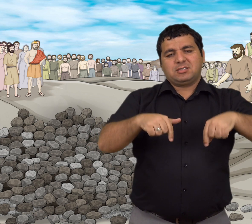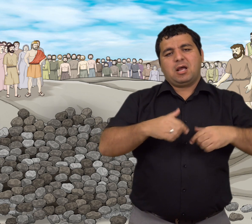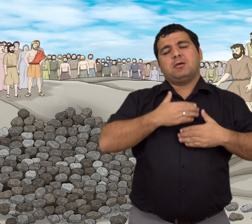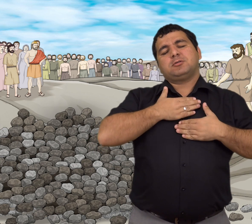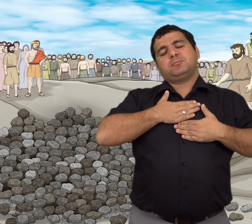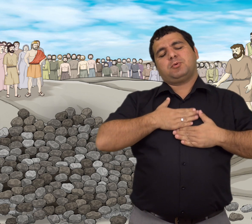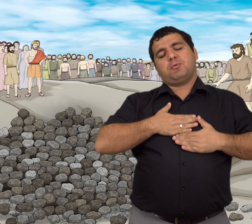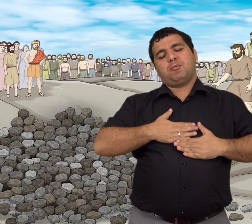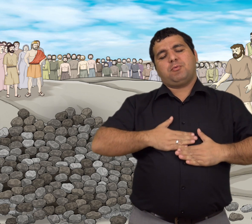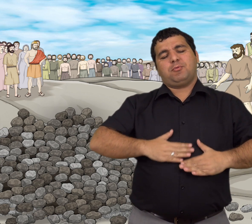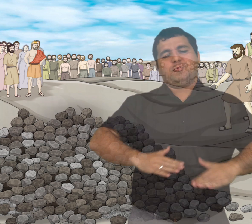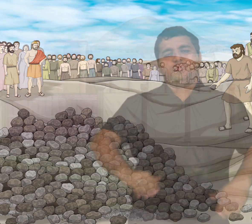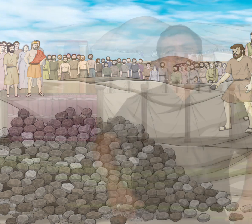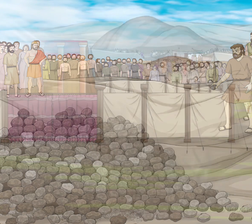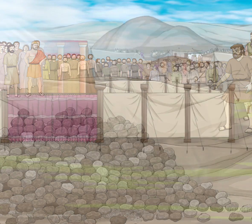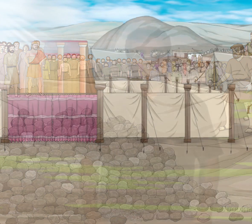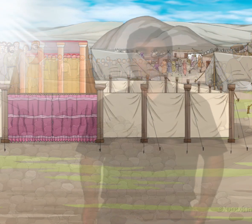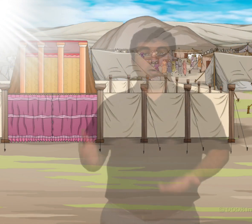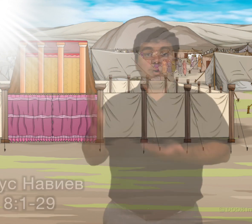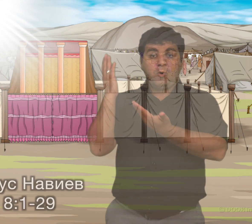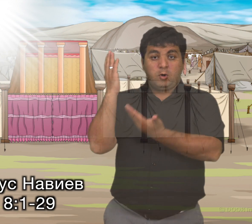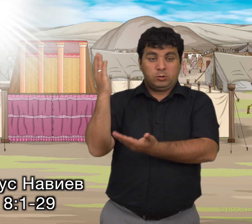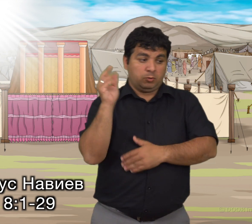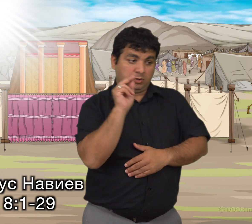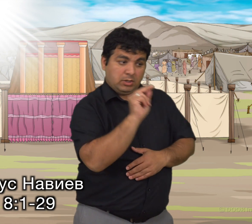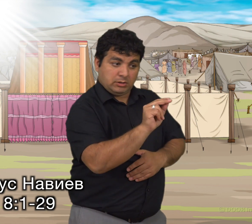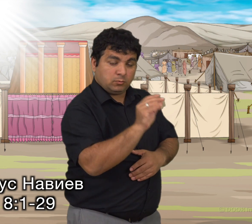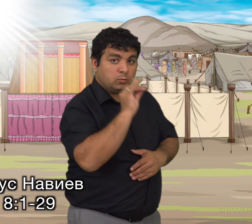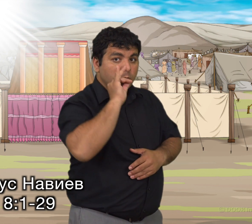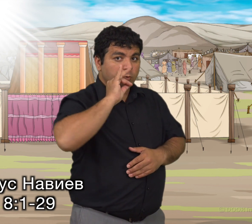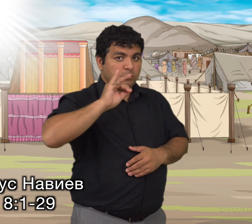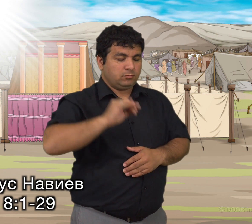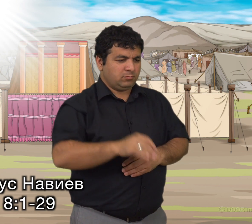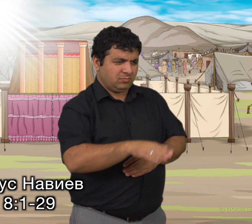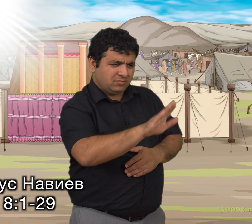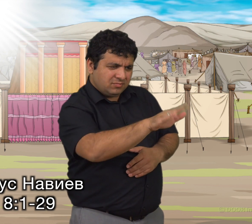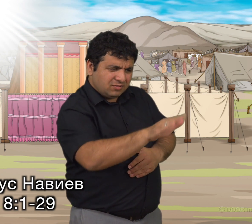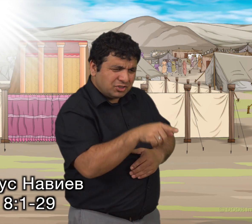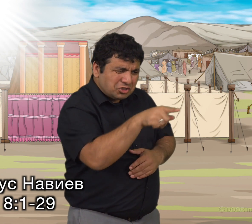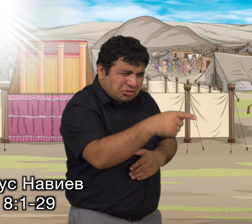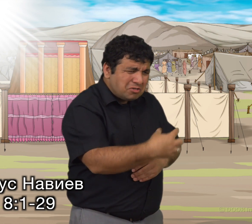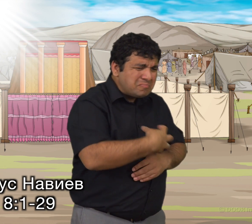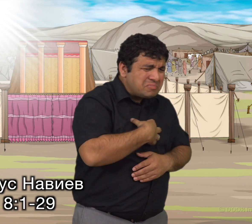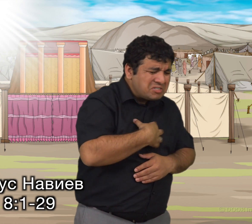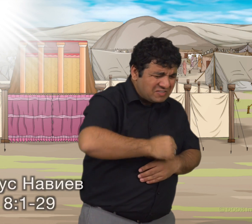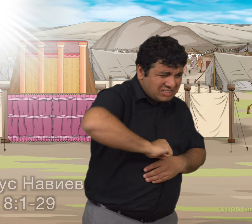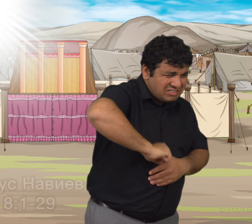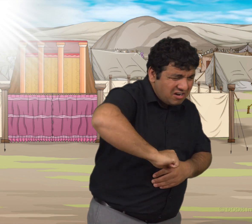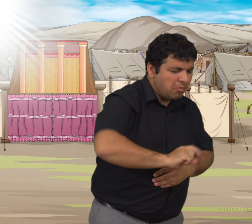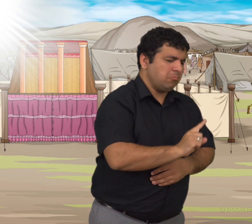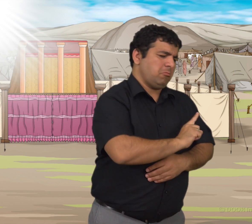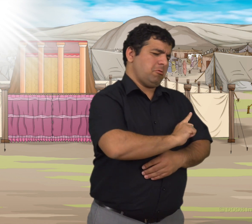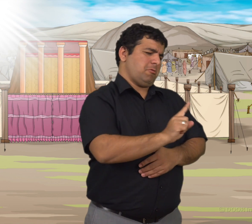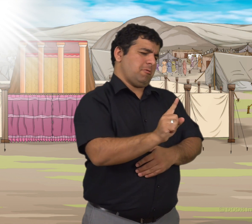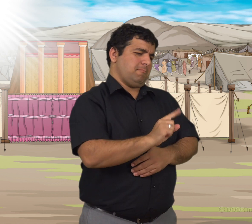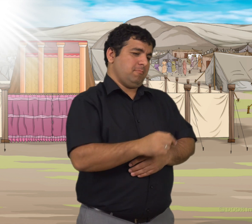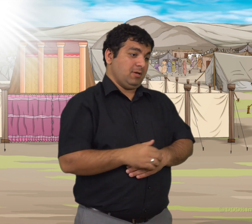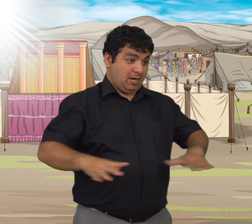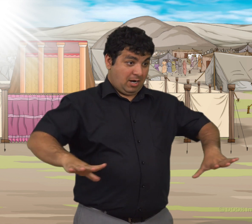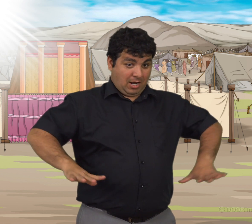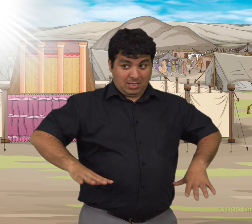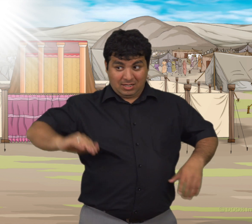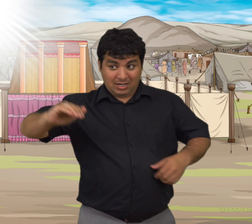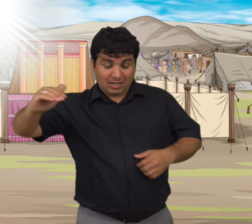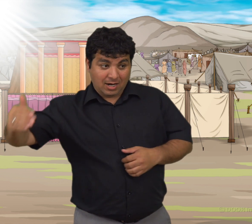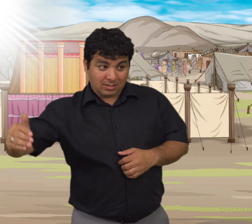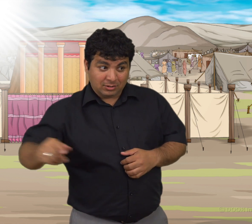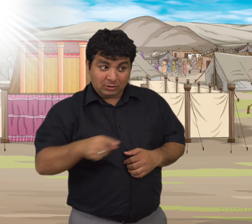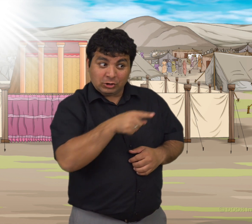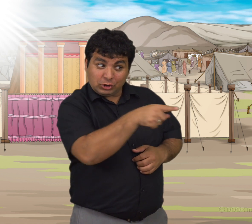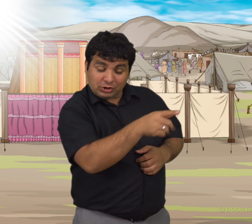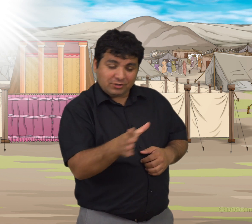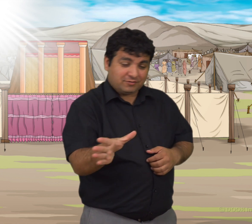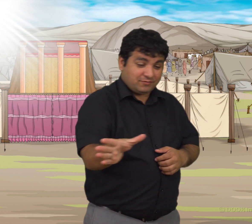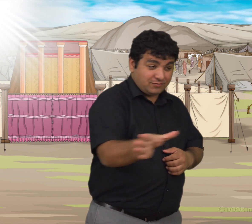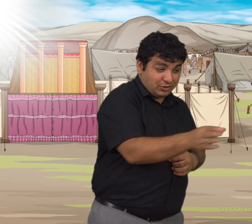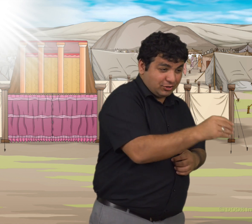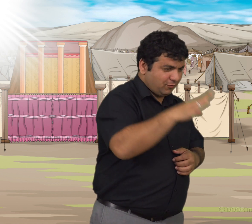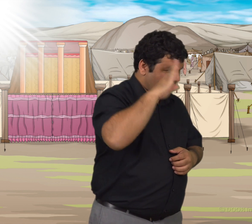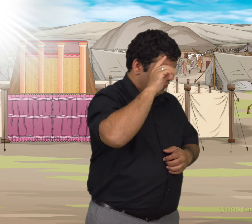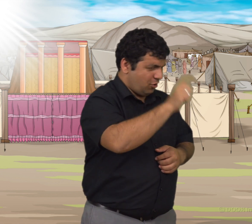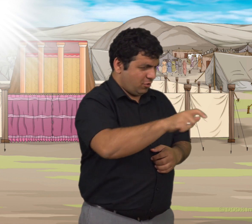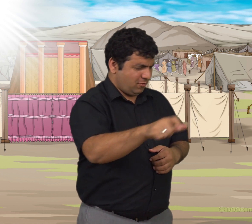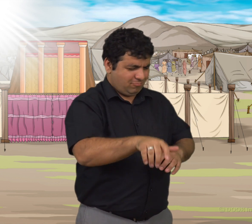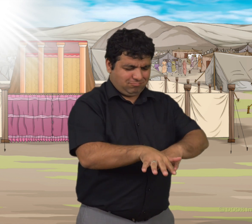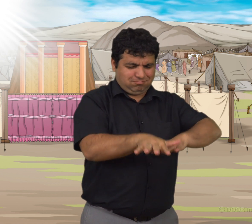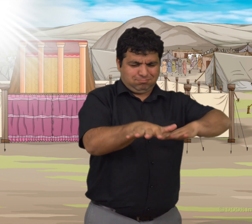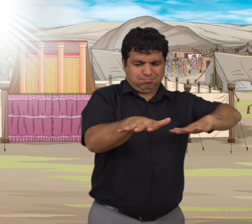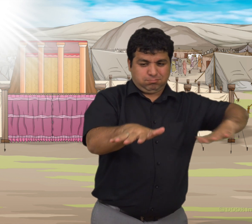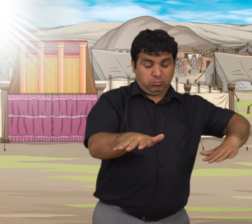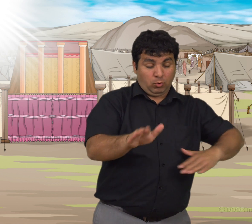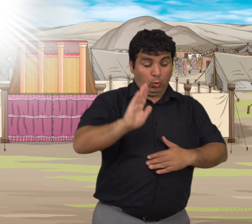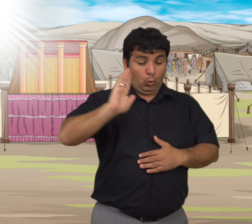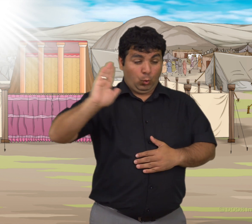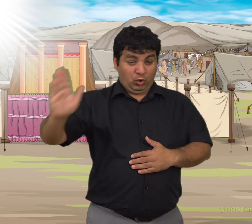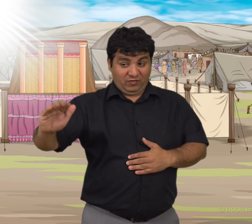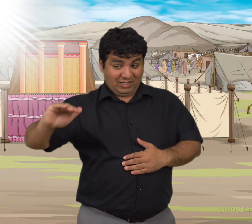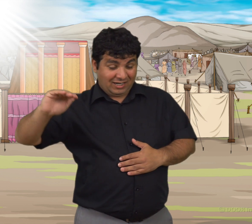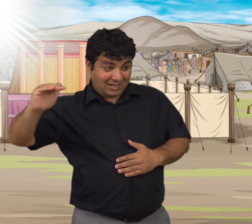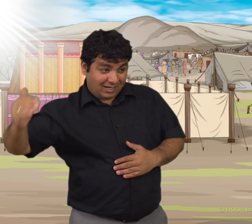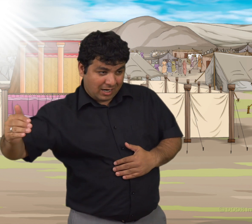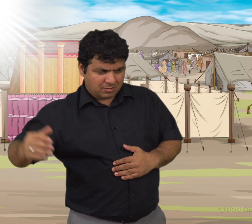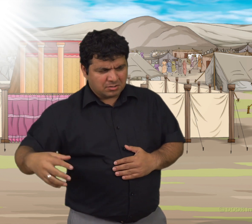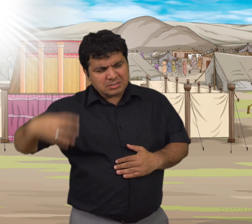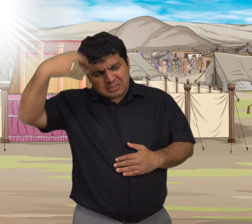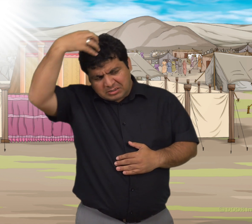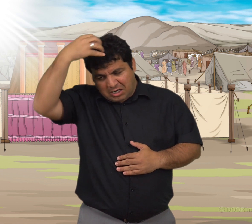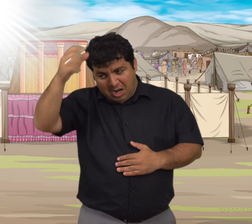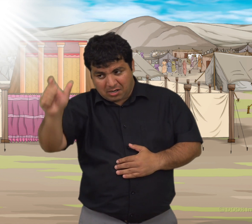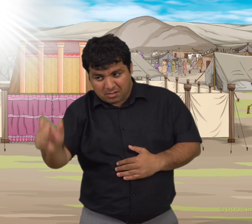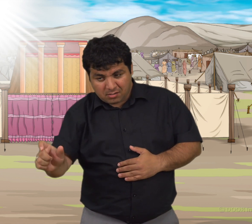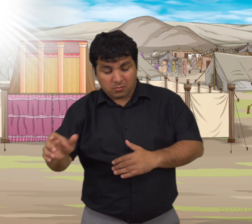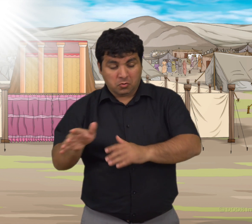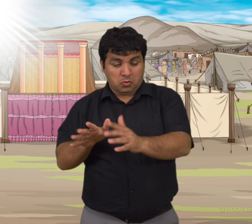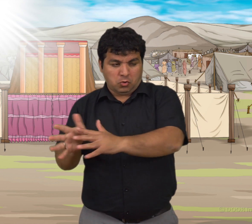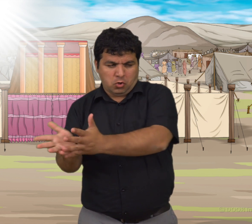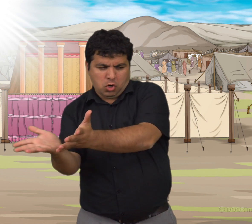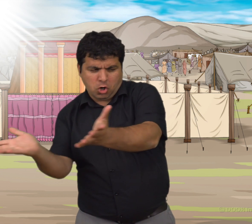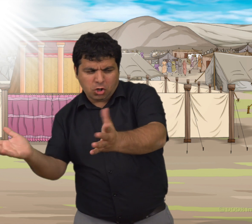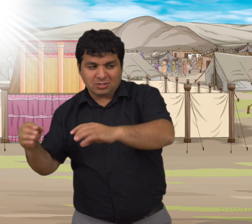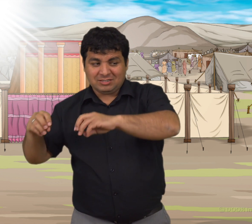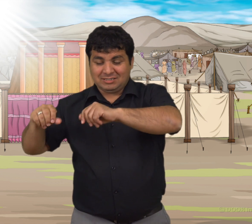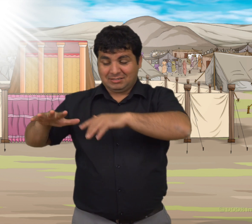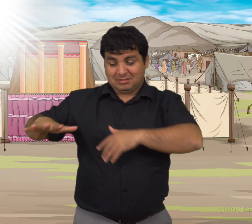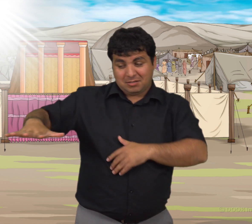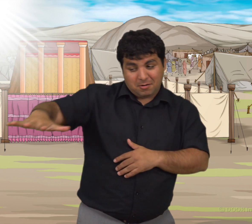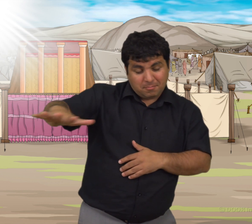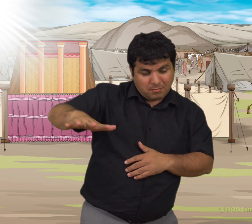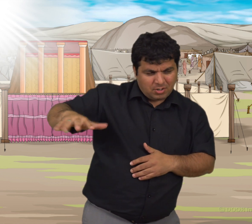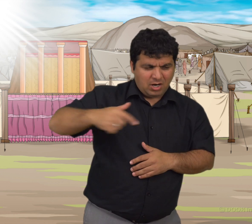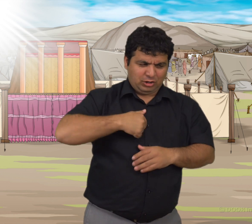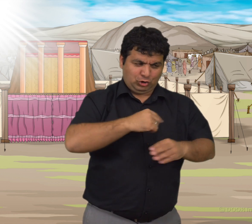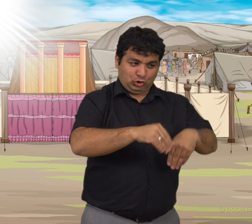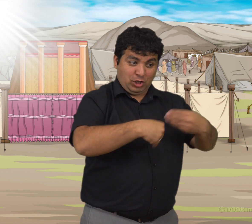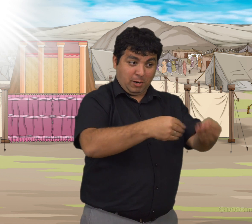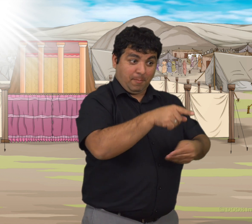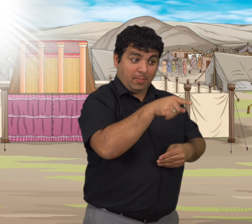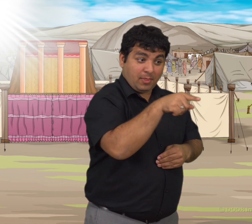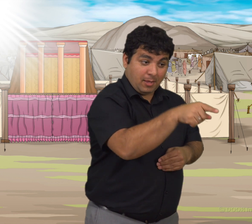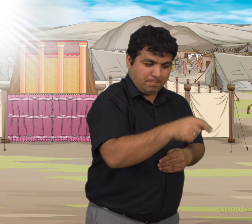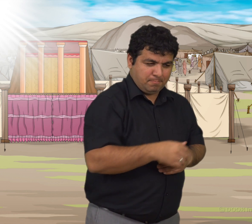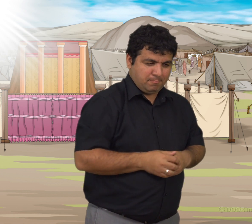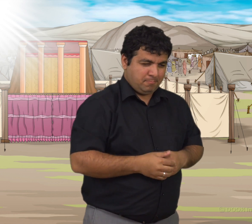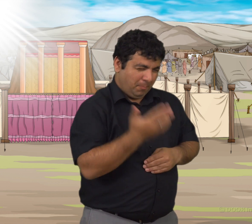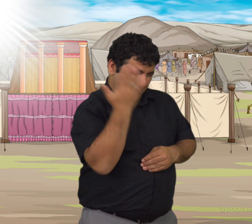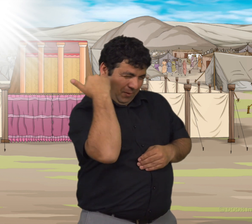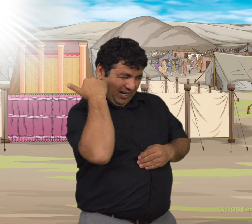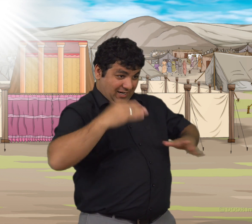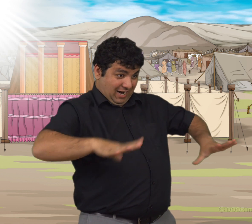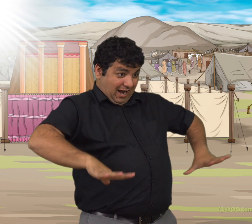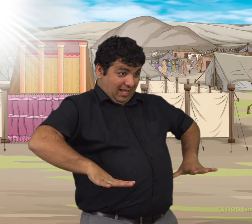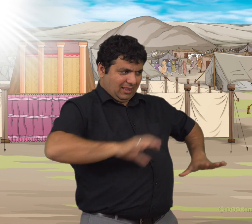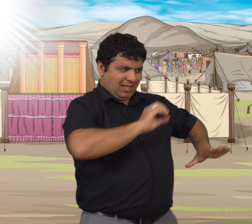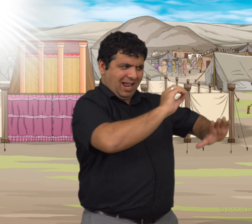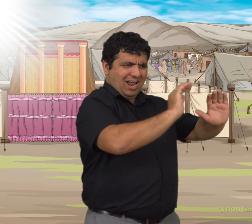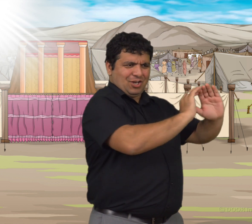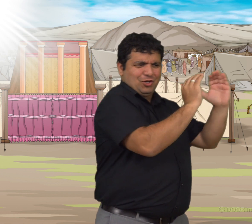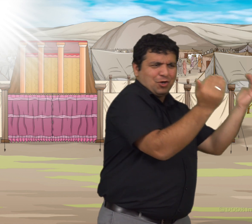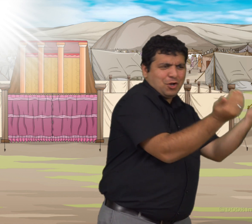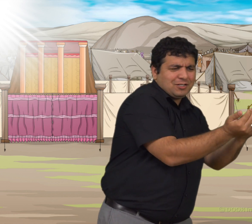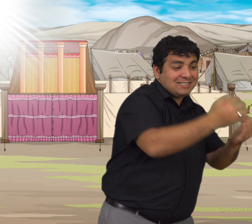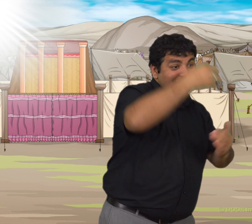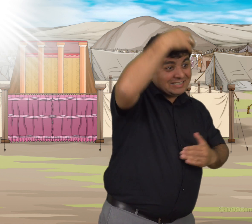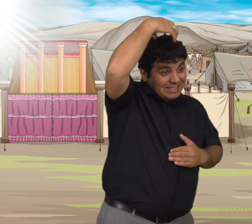Then the LORD said to Joshua, “Do not be afraid or discouraged. Take the whole army with you, and go up and attack Ai.